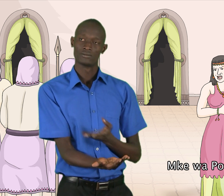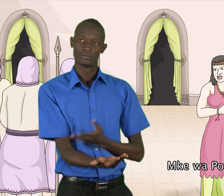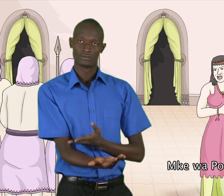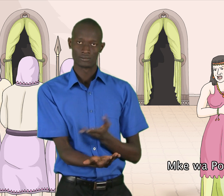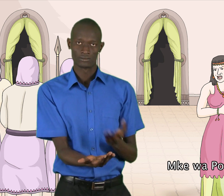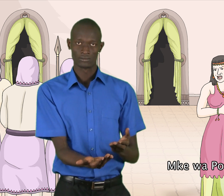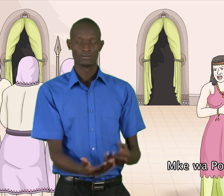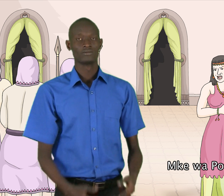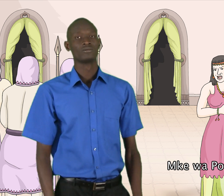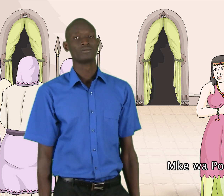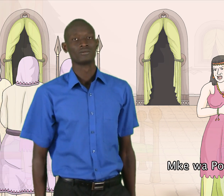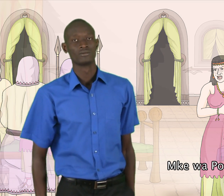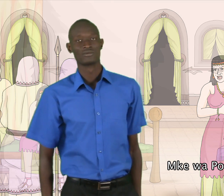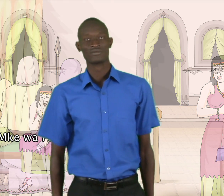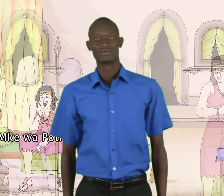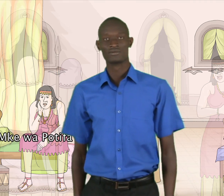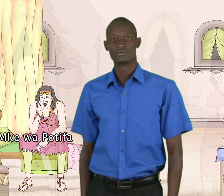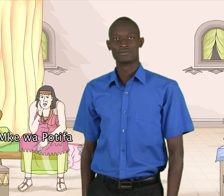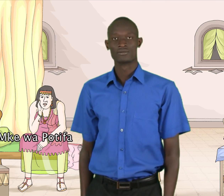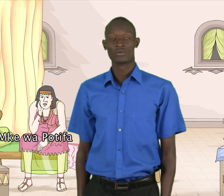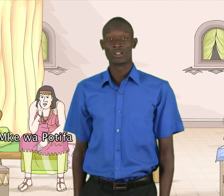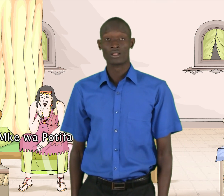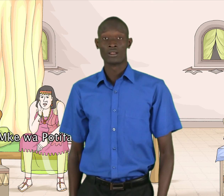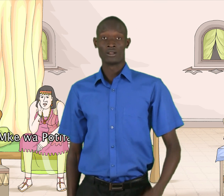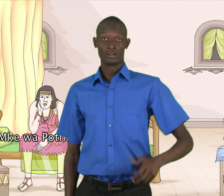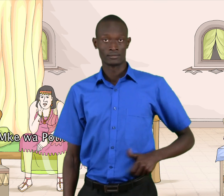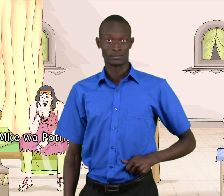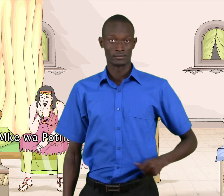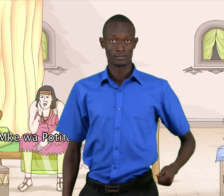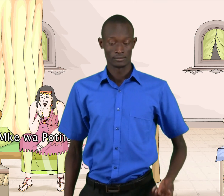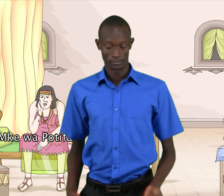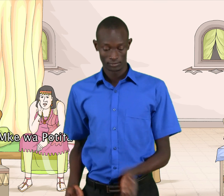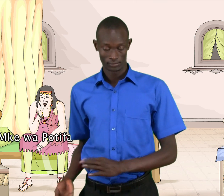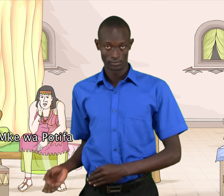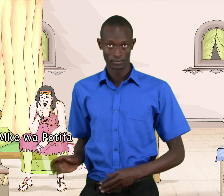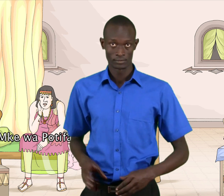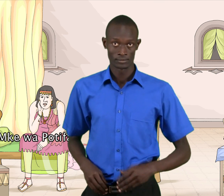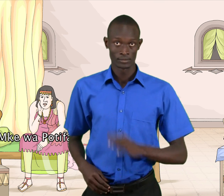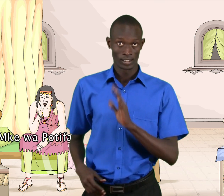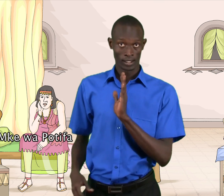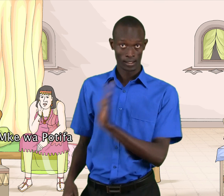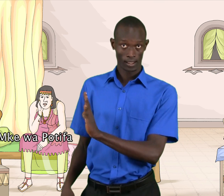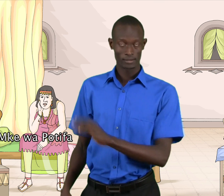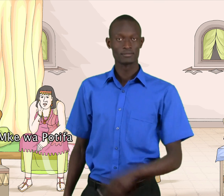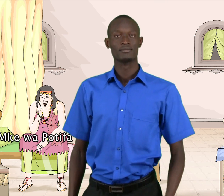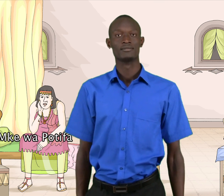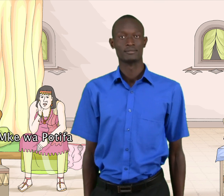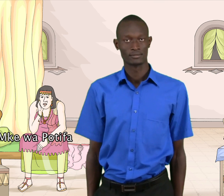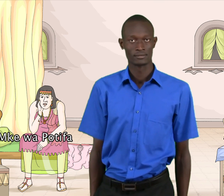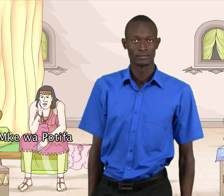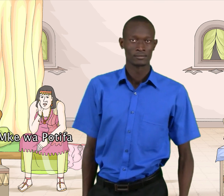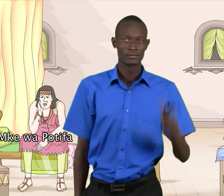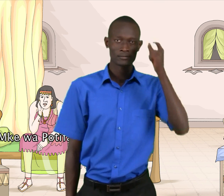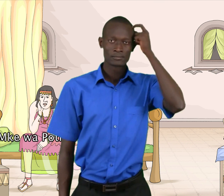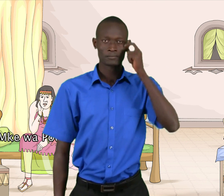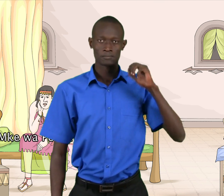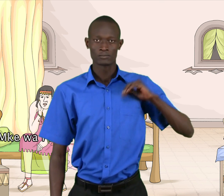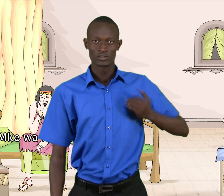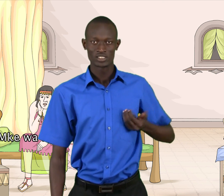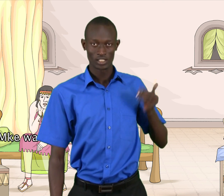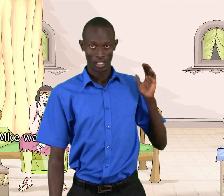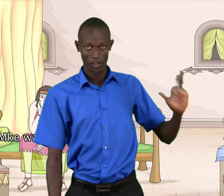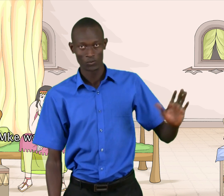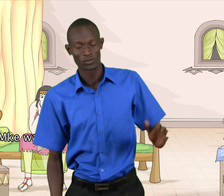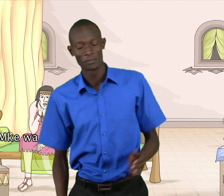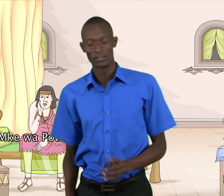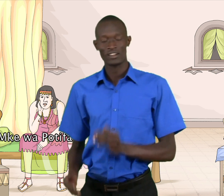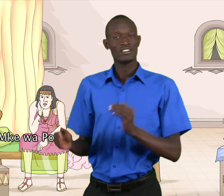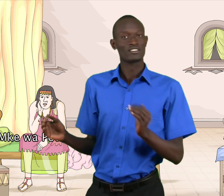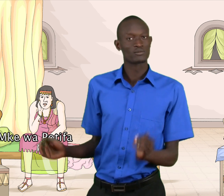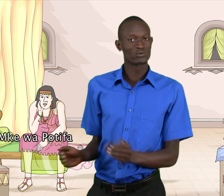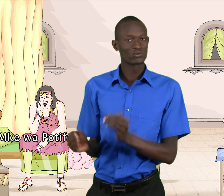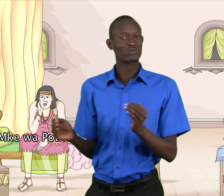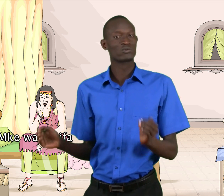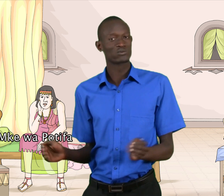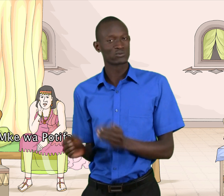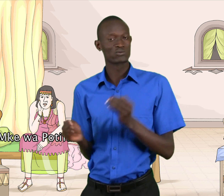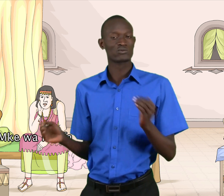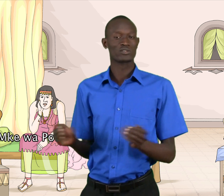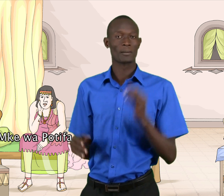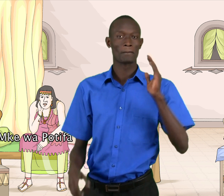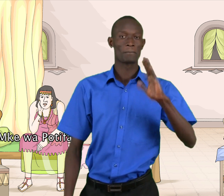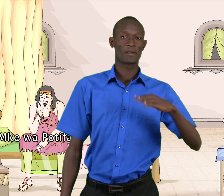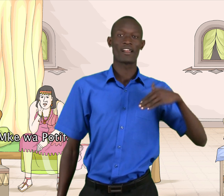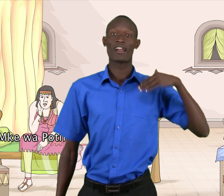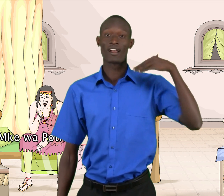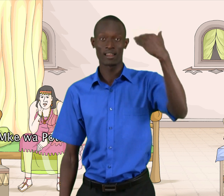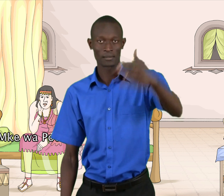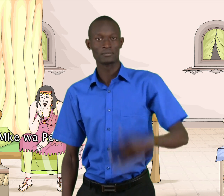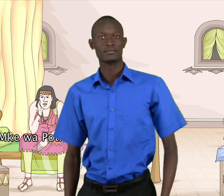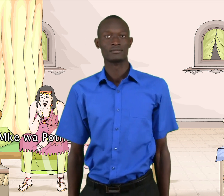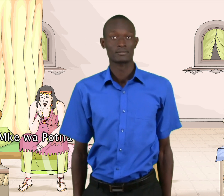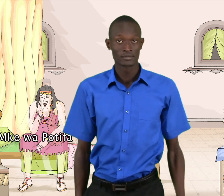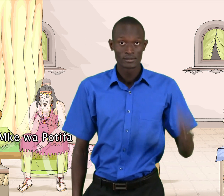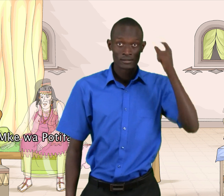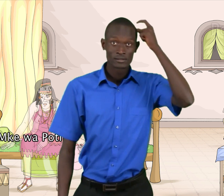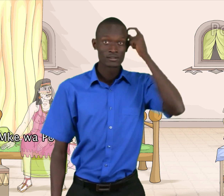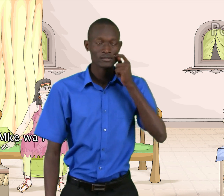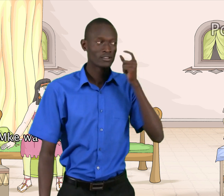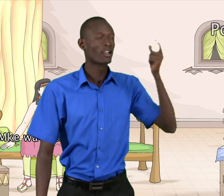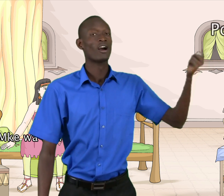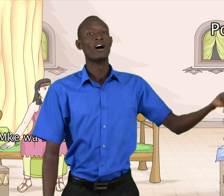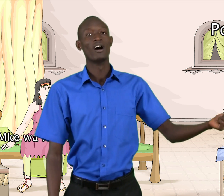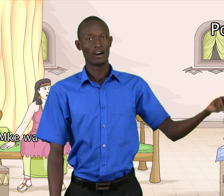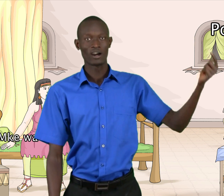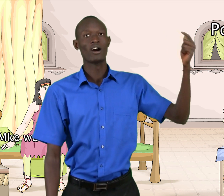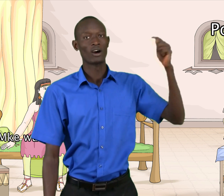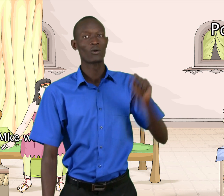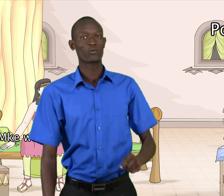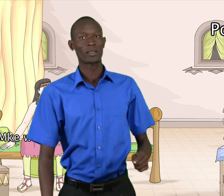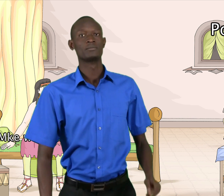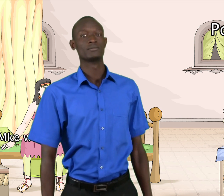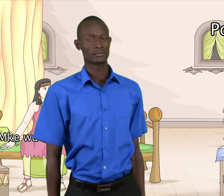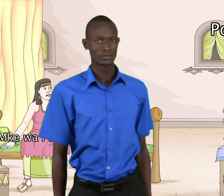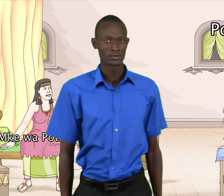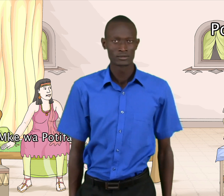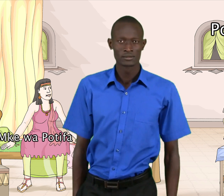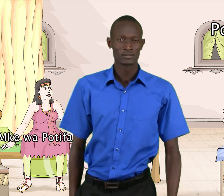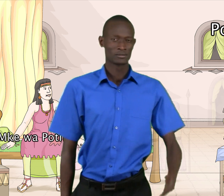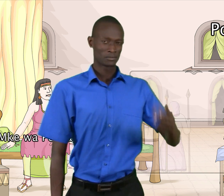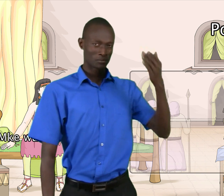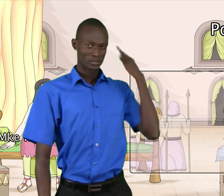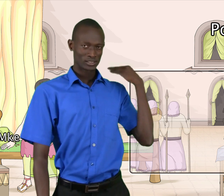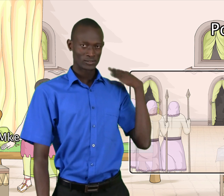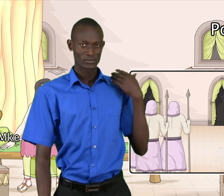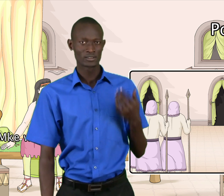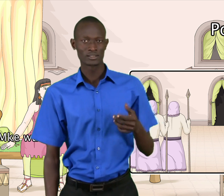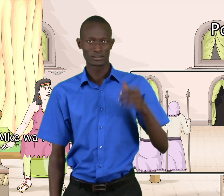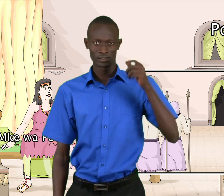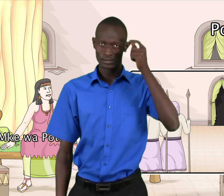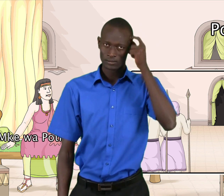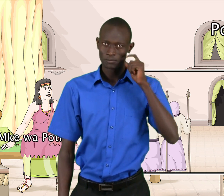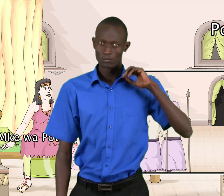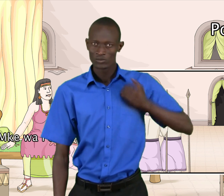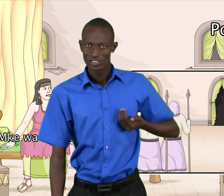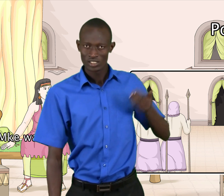So Potiphar’s wife kept Joseph’s cloak beside her until his master came home.